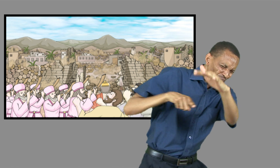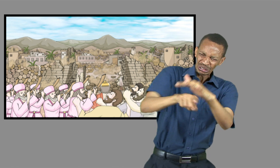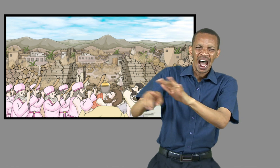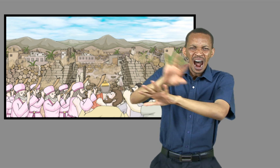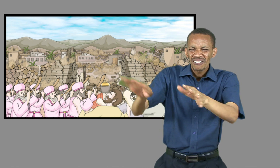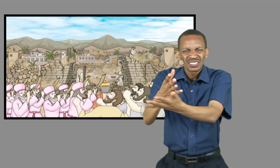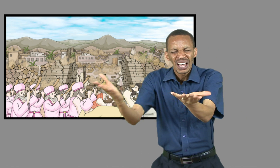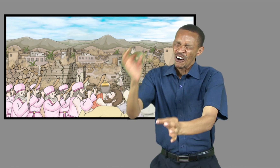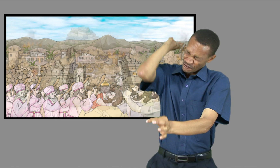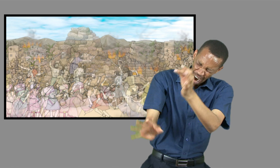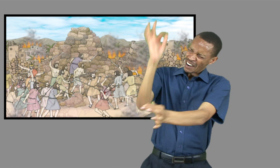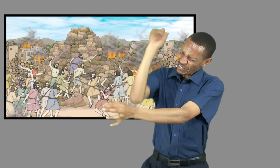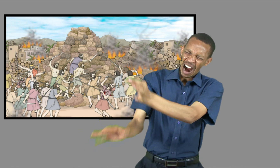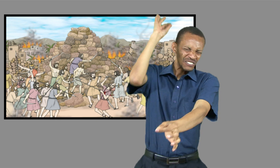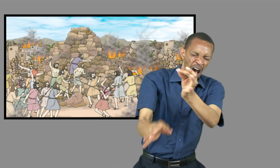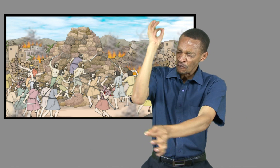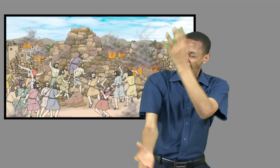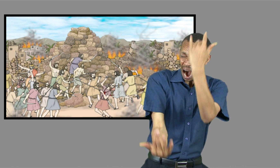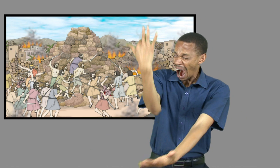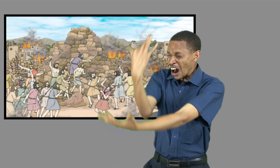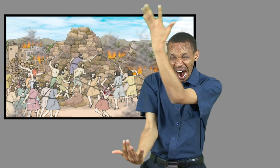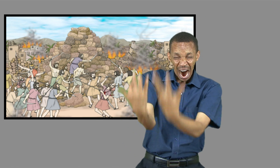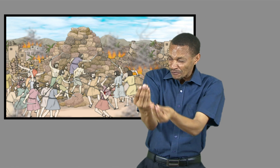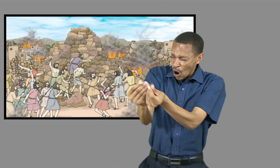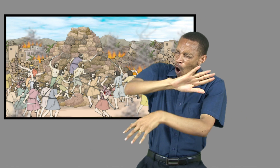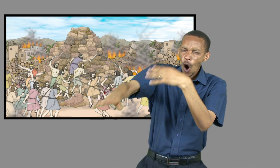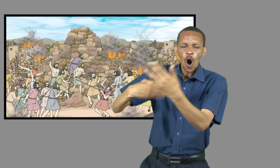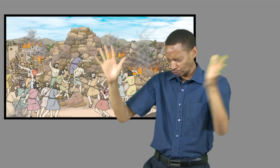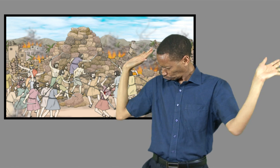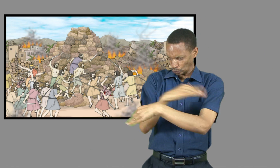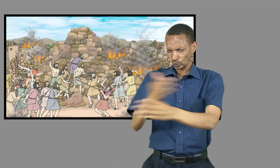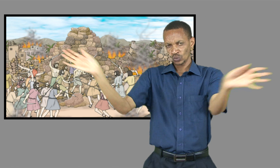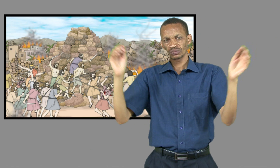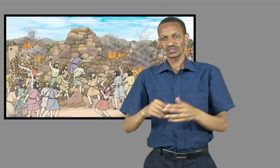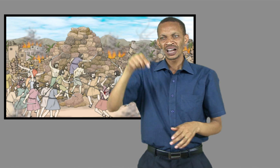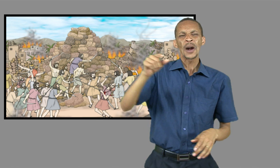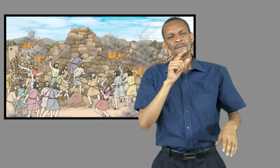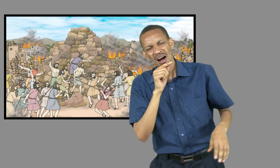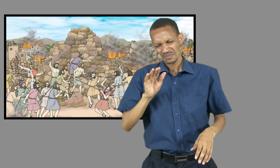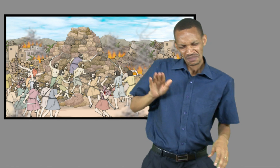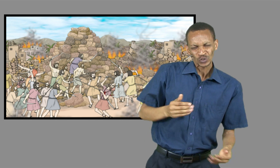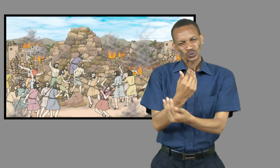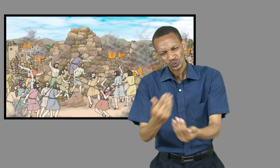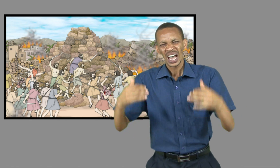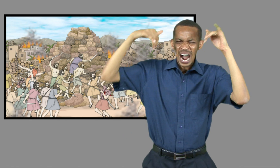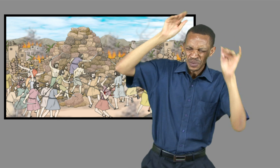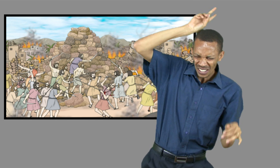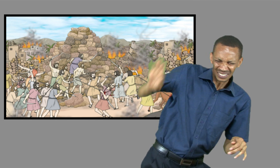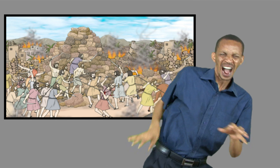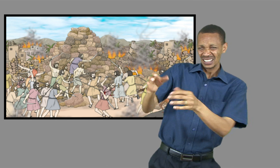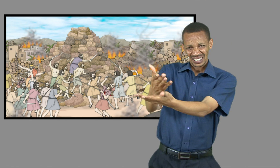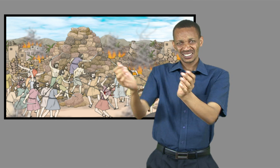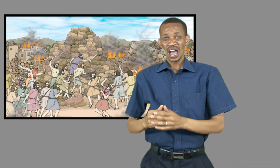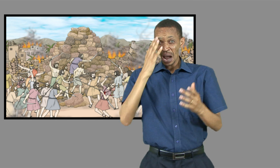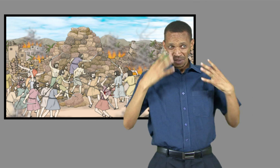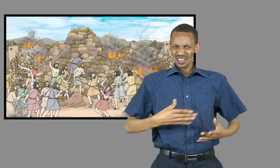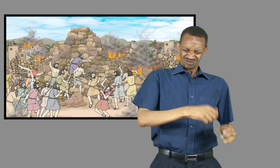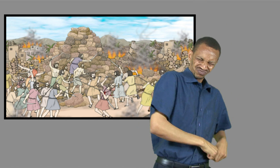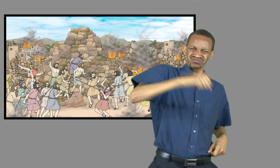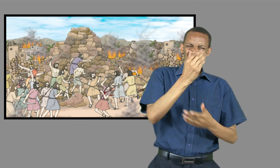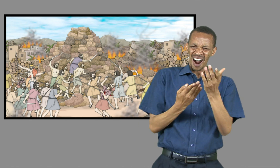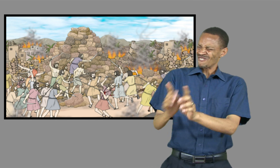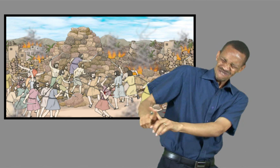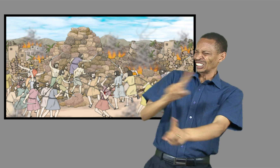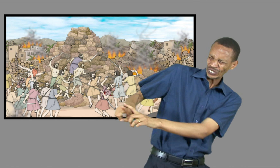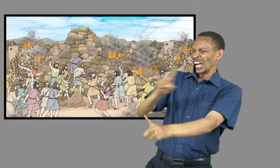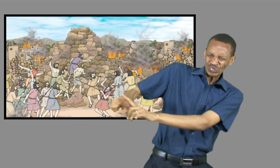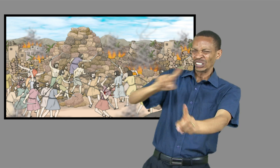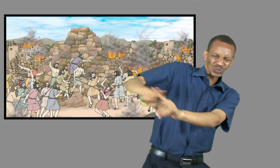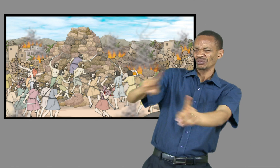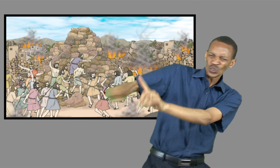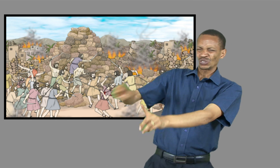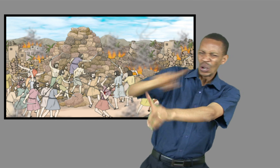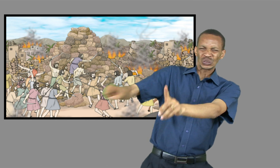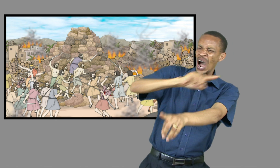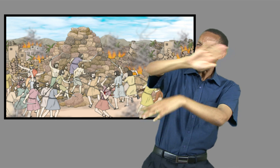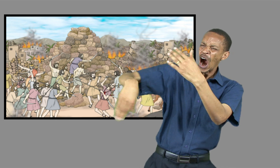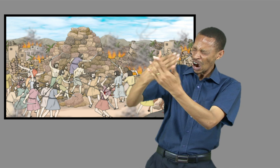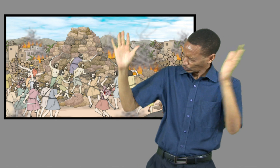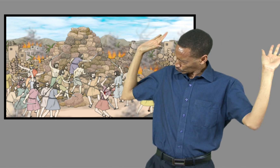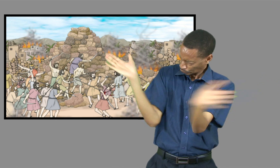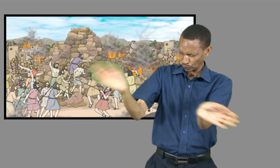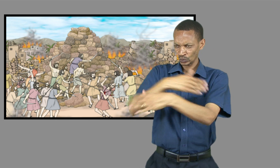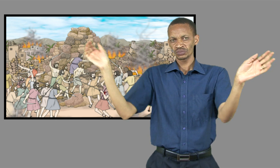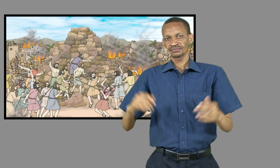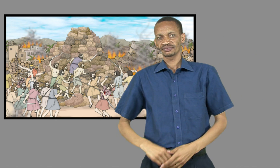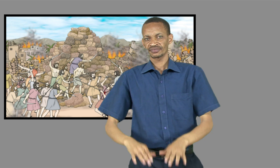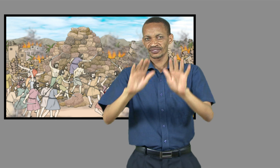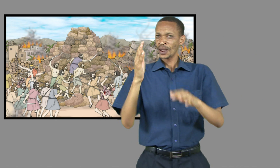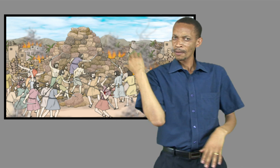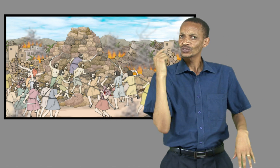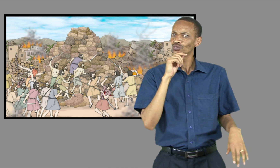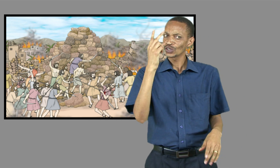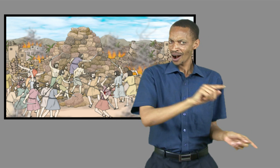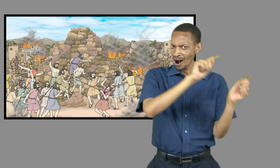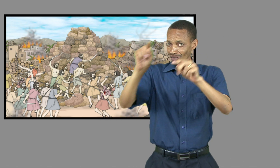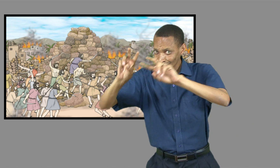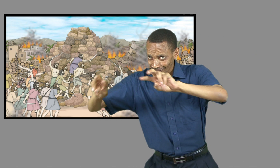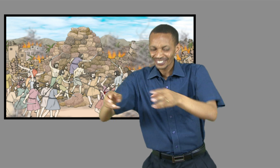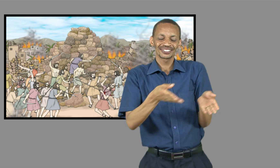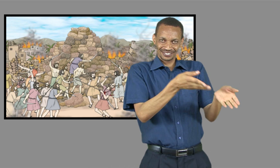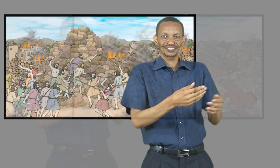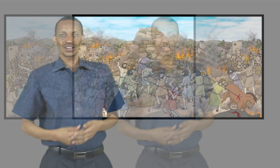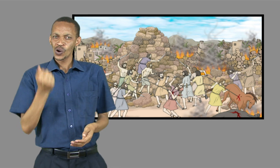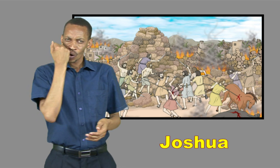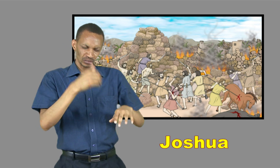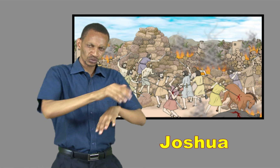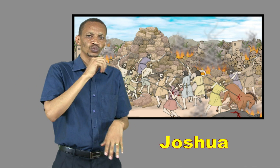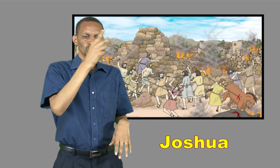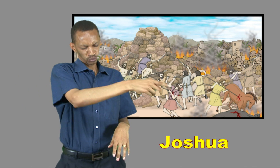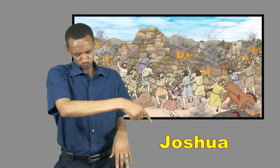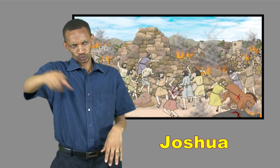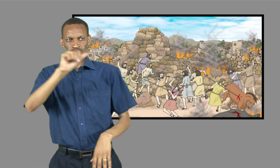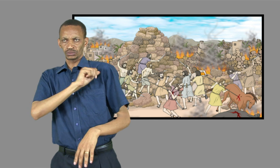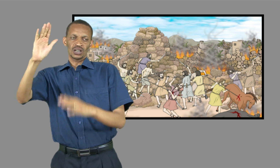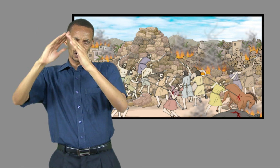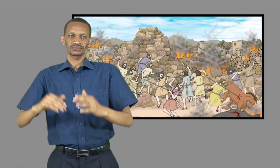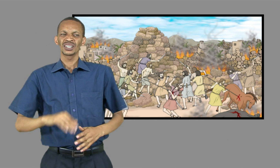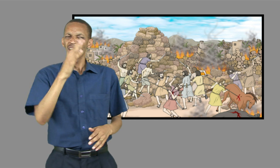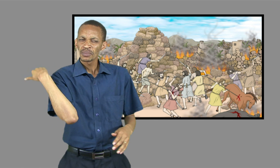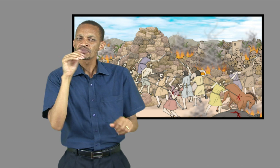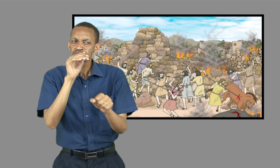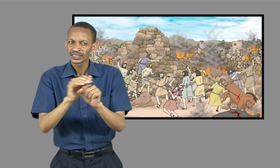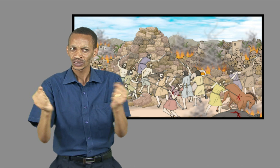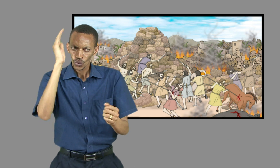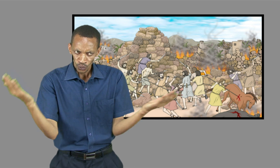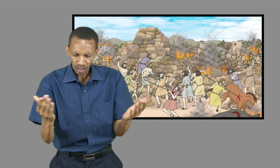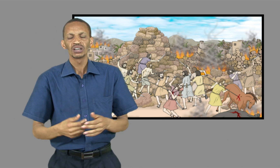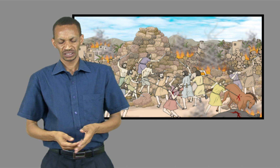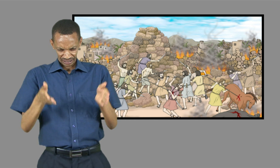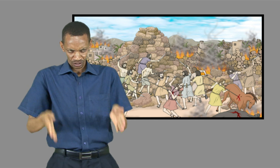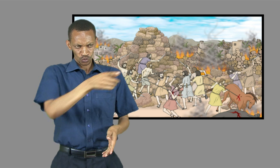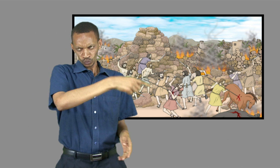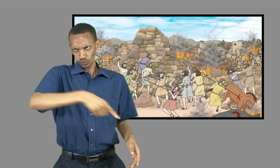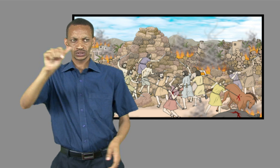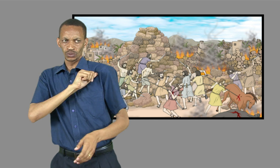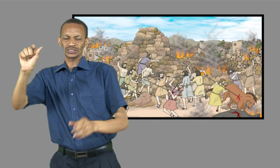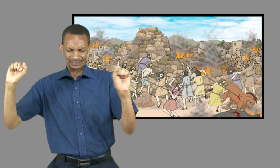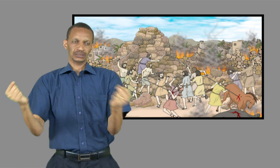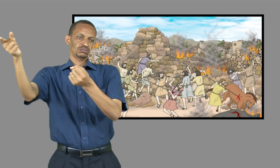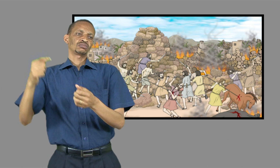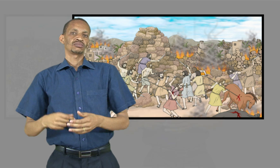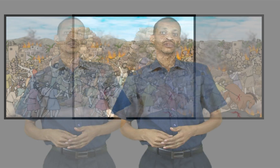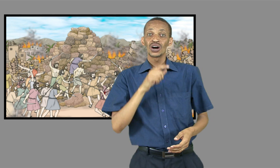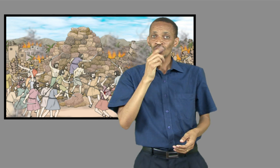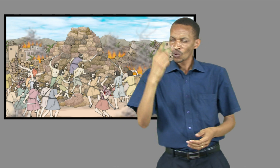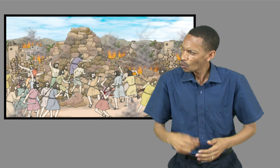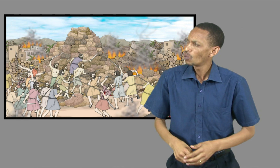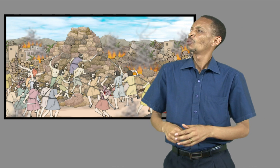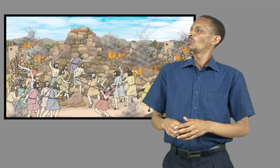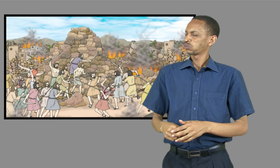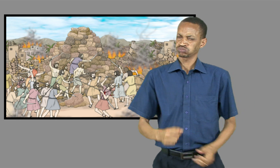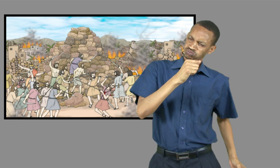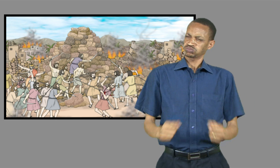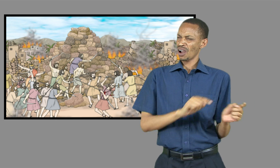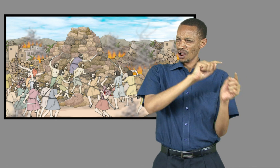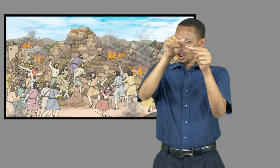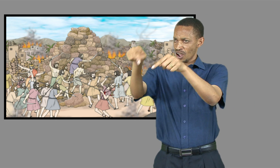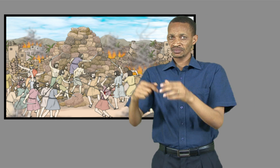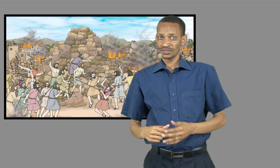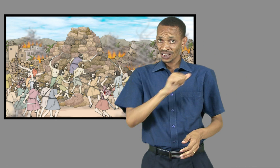Then all the people charged straight into the city and captured it. At the edge of the sword they devoted to destruction everything in the city—man and woman, young and old, oxen, sheep, and donkeys. Meanwhile, Joshua told the two men who had spied out the land, “Go into the house of the prostitute and bring out the woman and all who are with her, just as you promised her.”